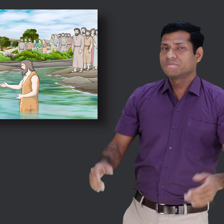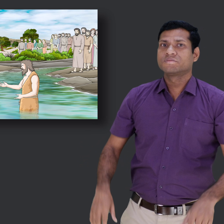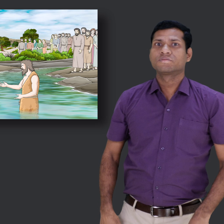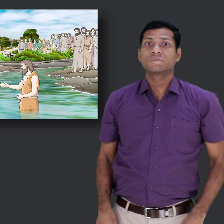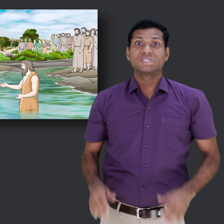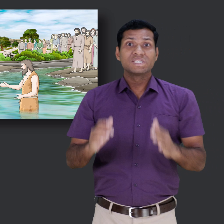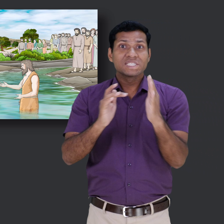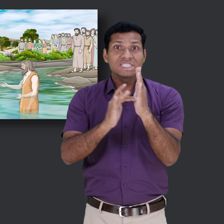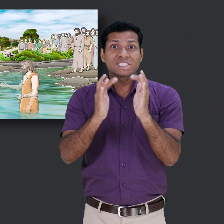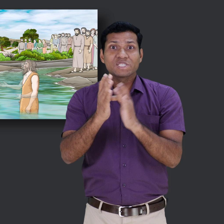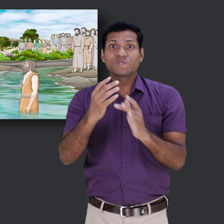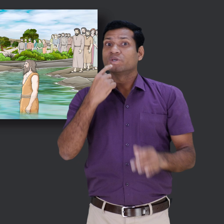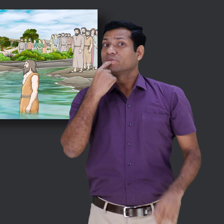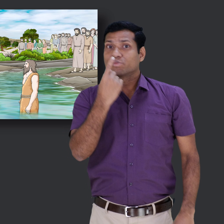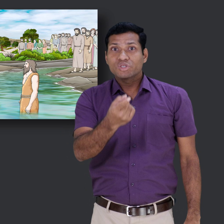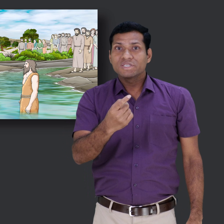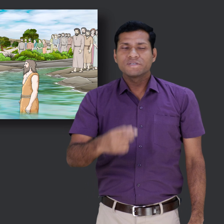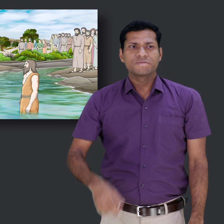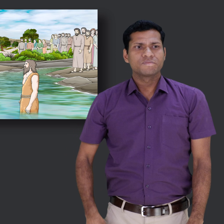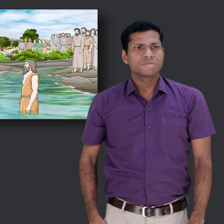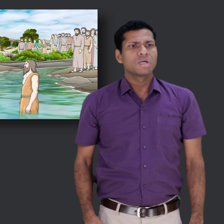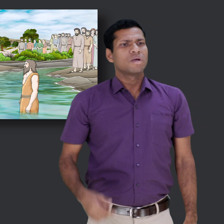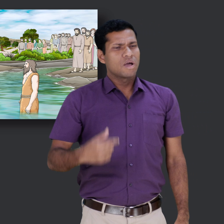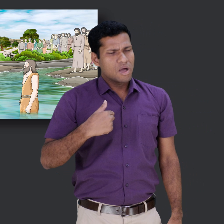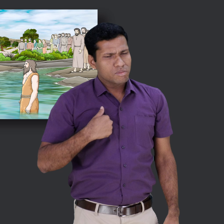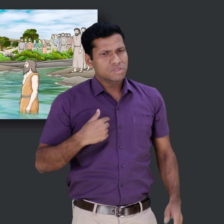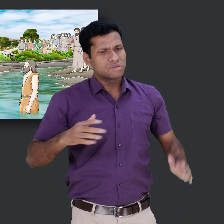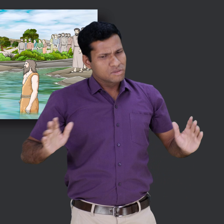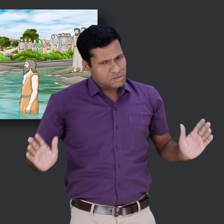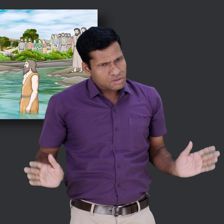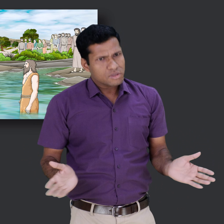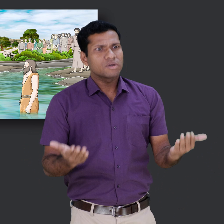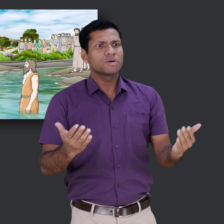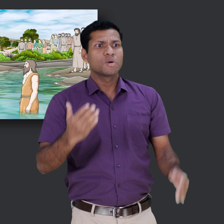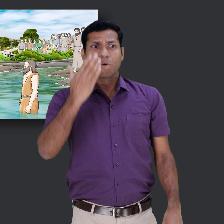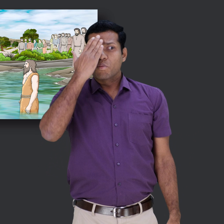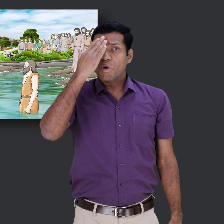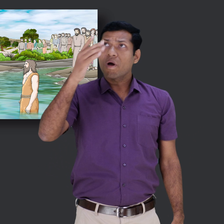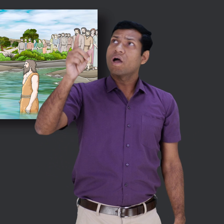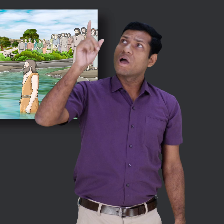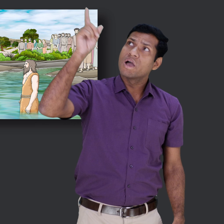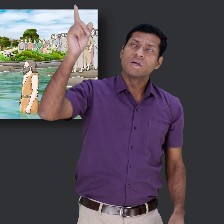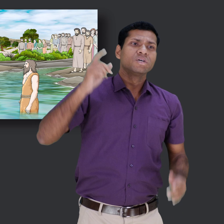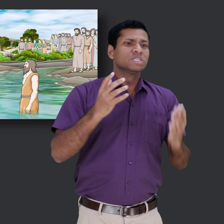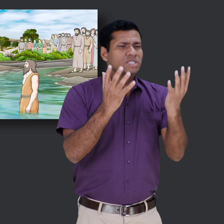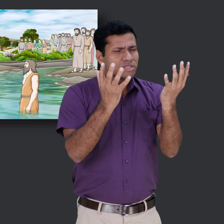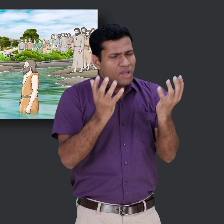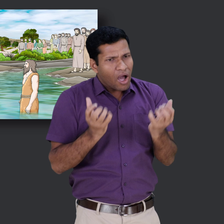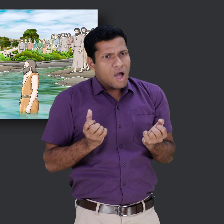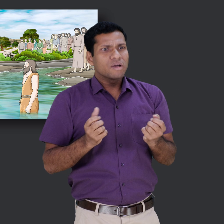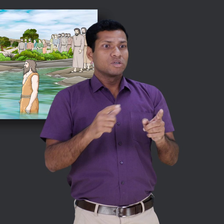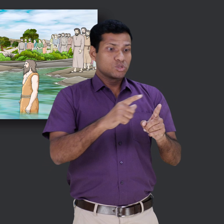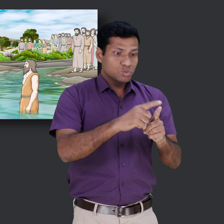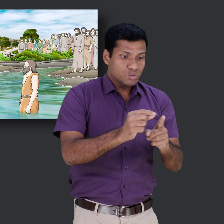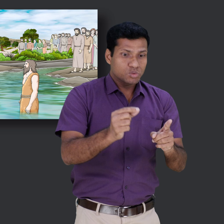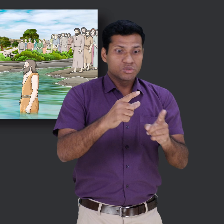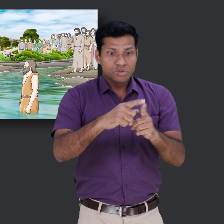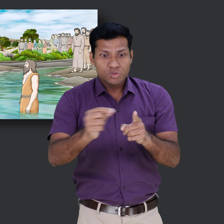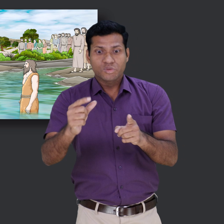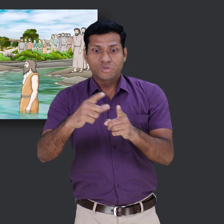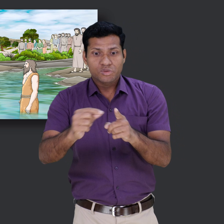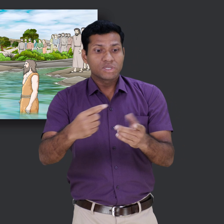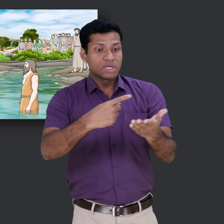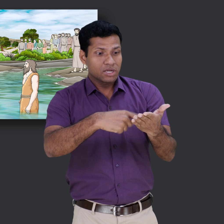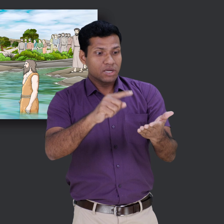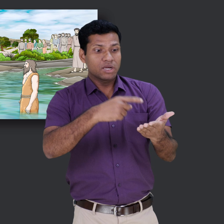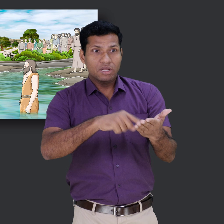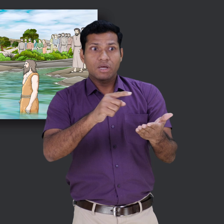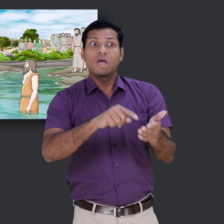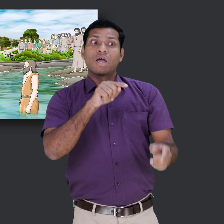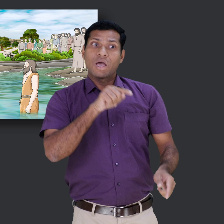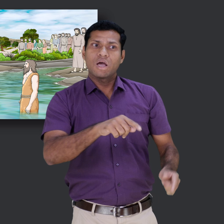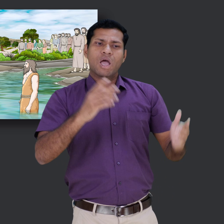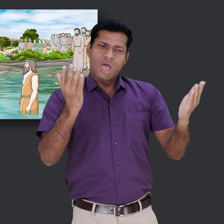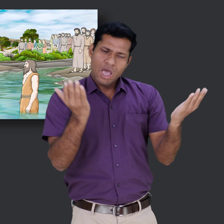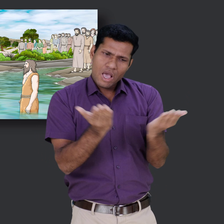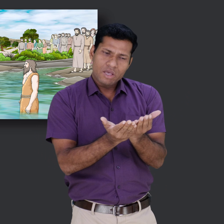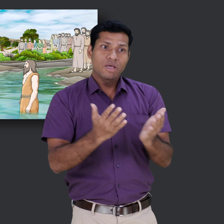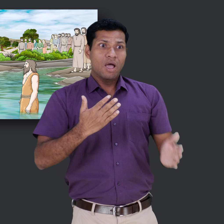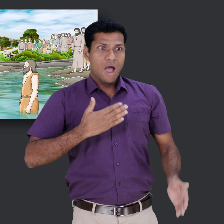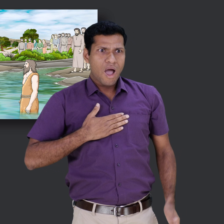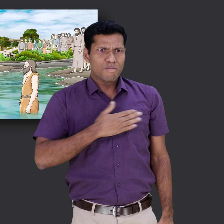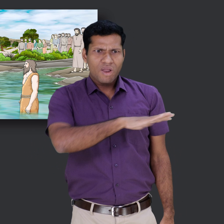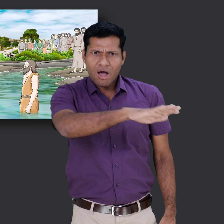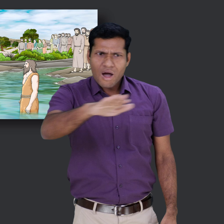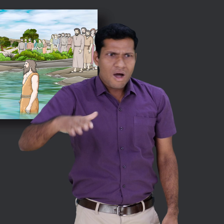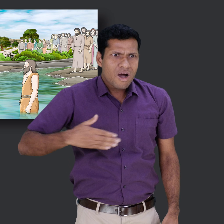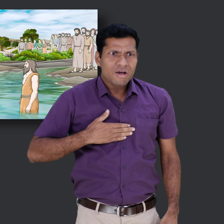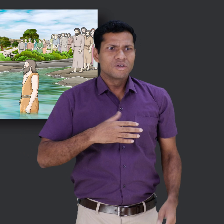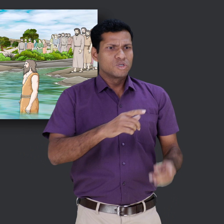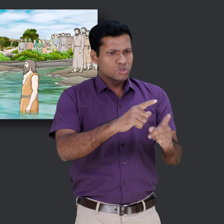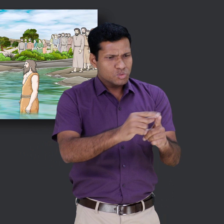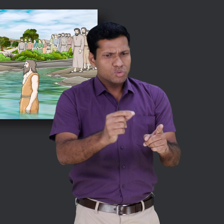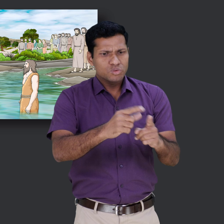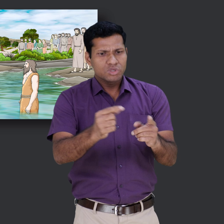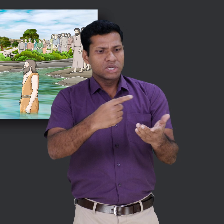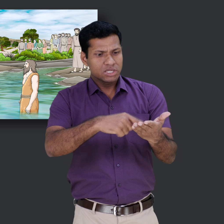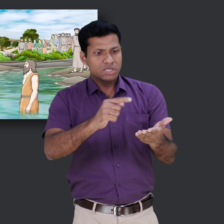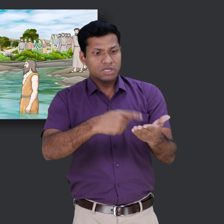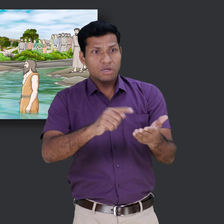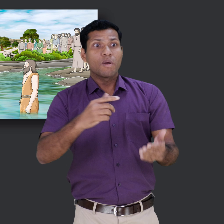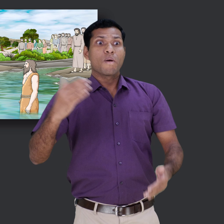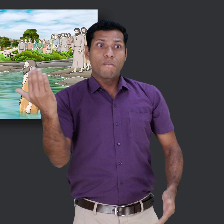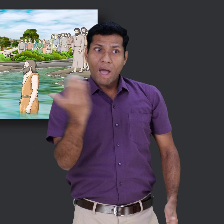“Let it be so now,” Jesus replied.